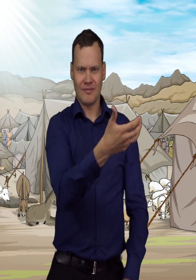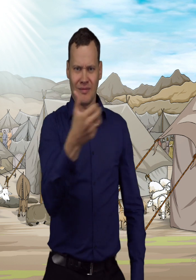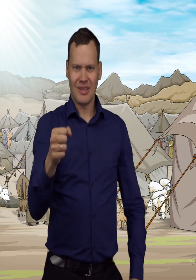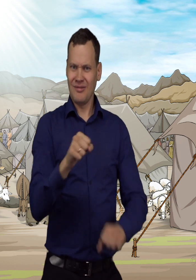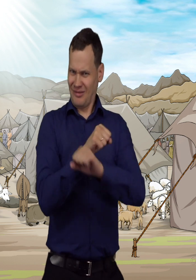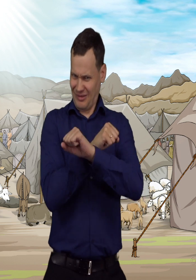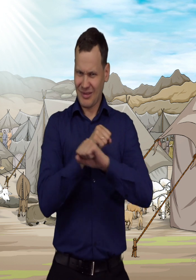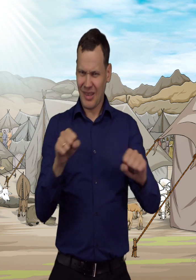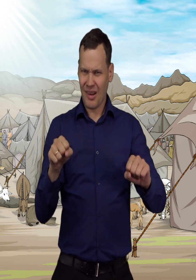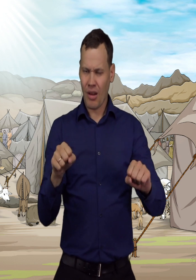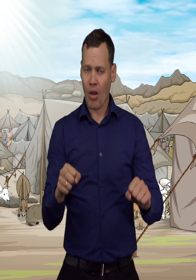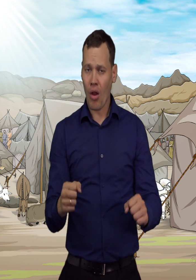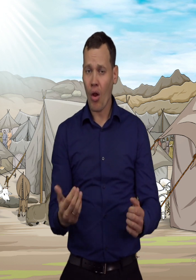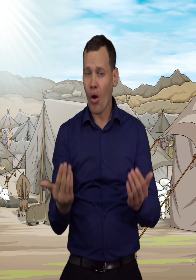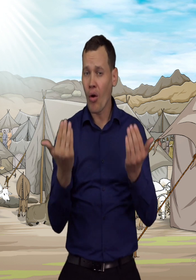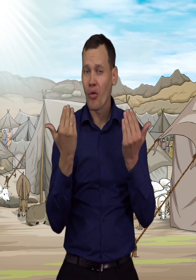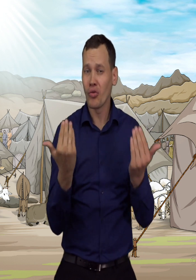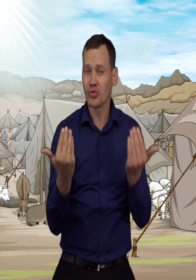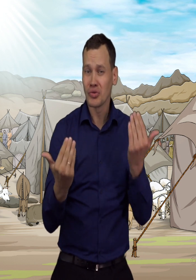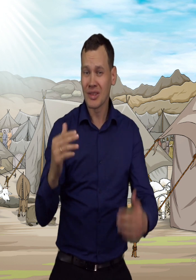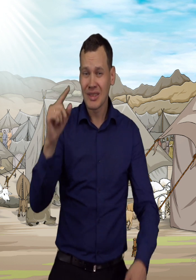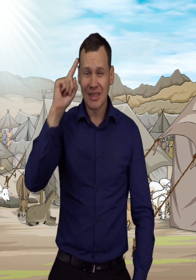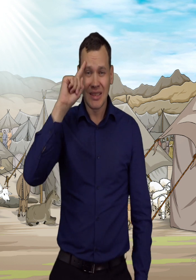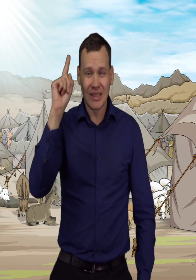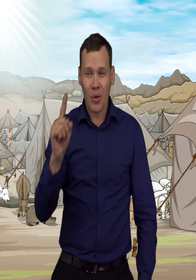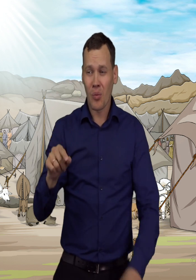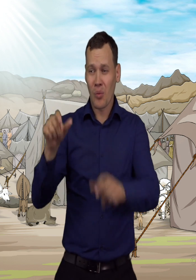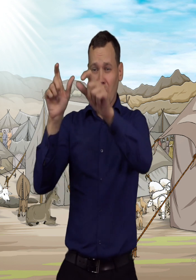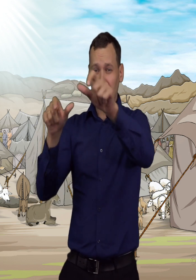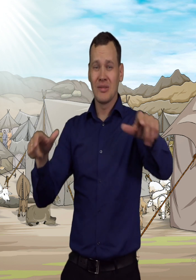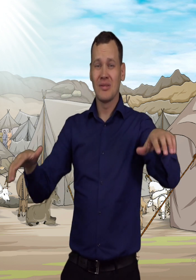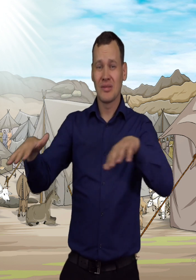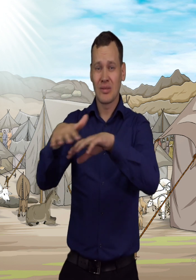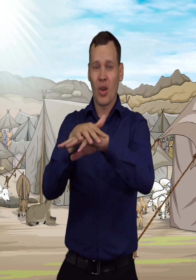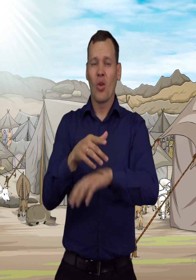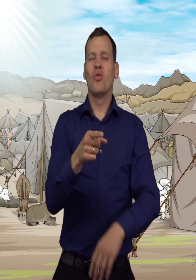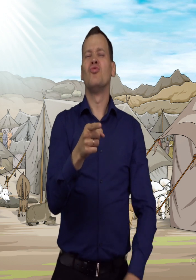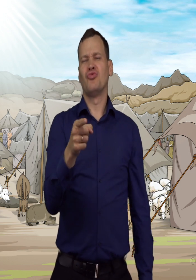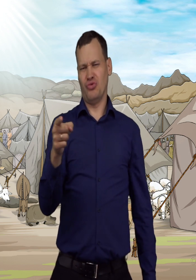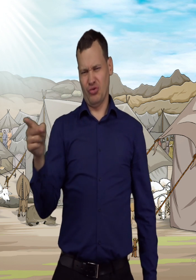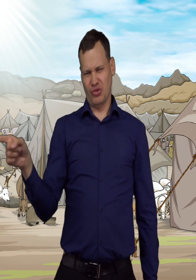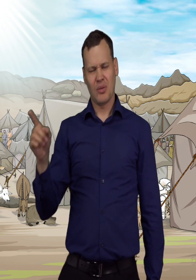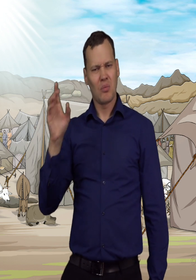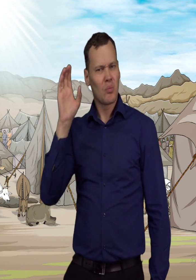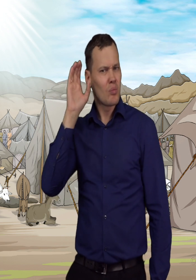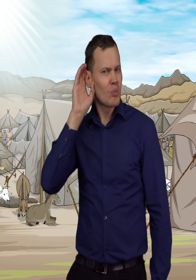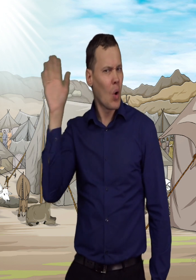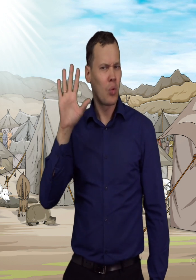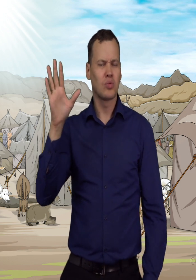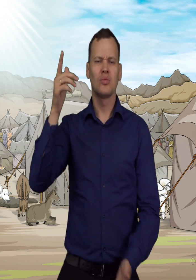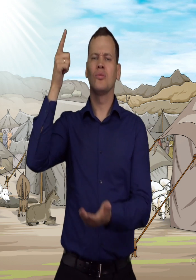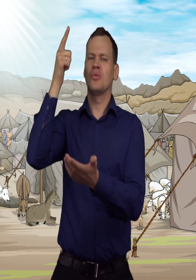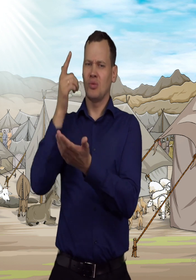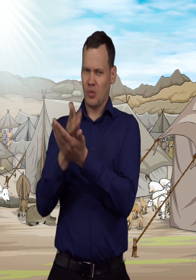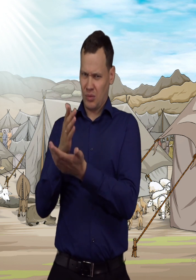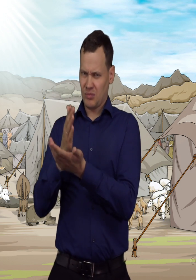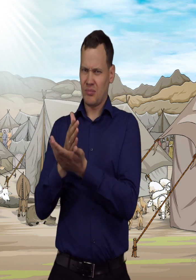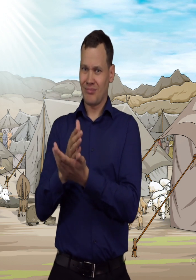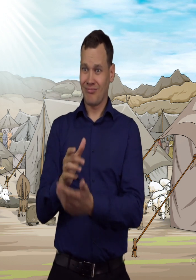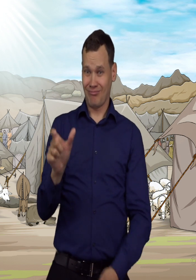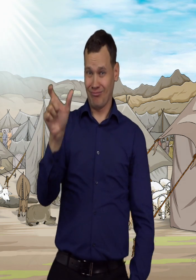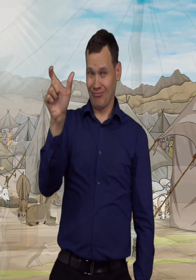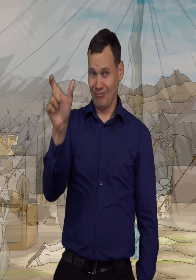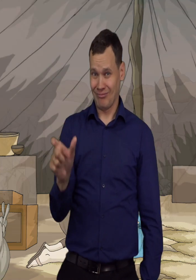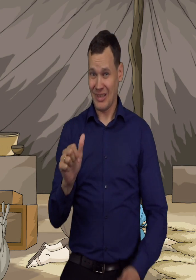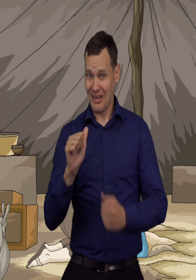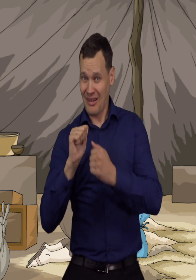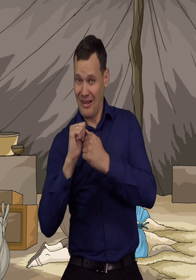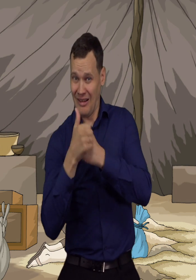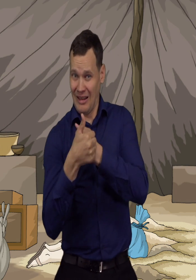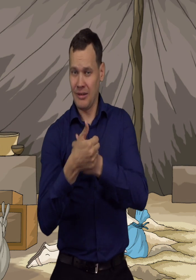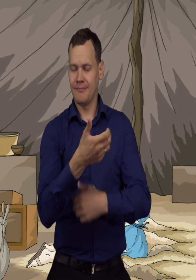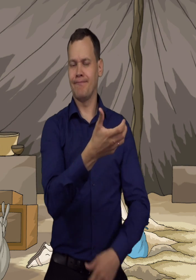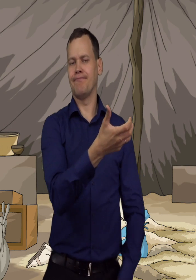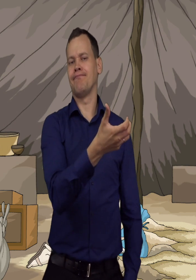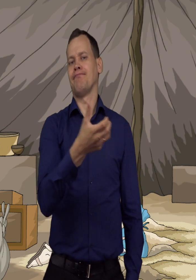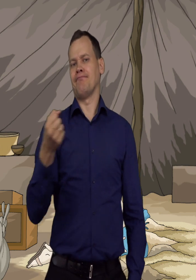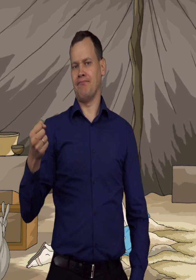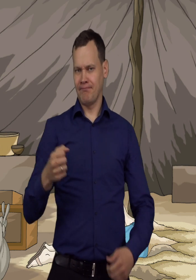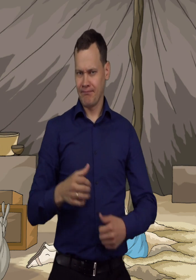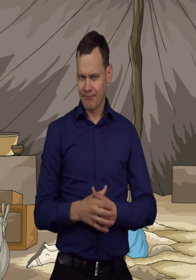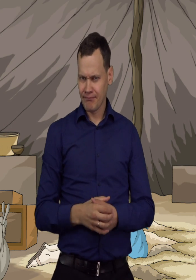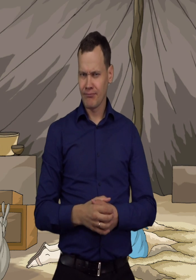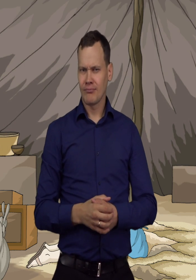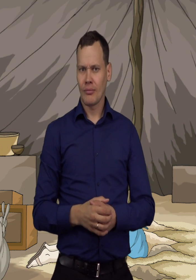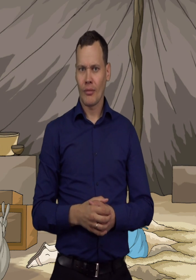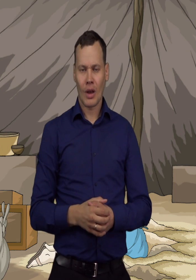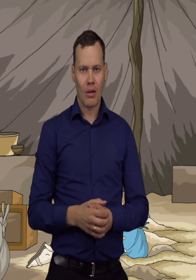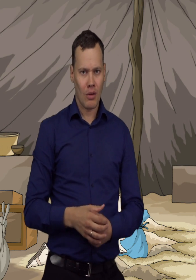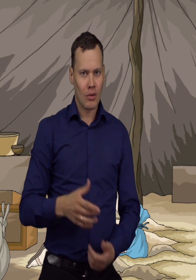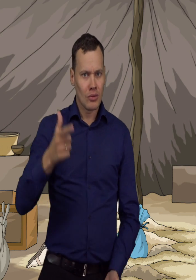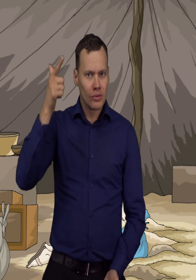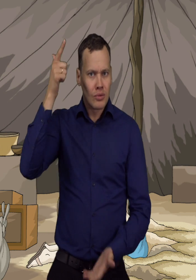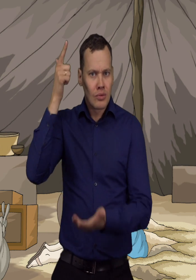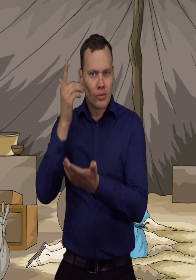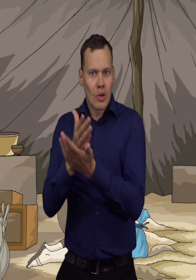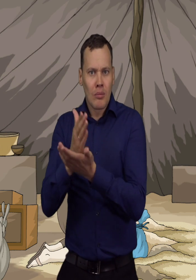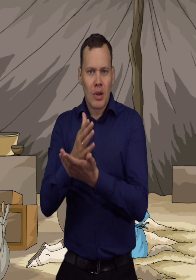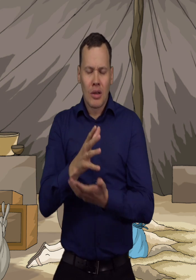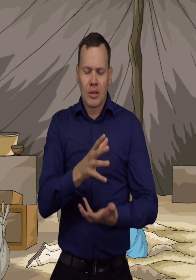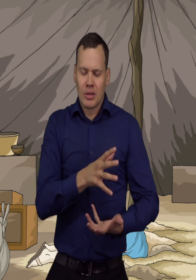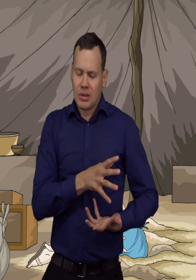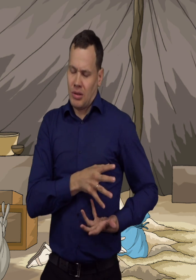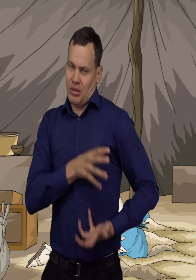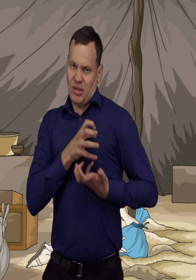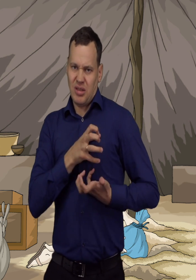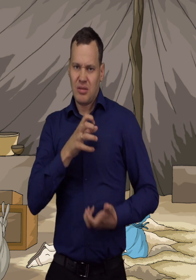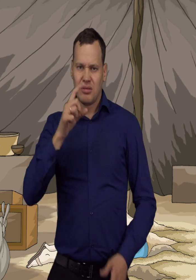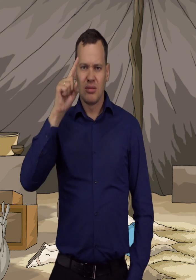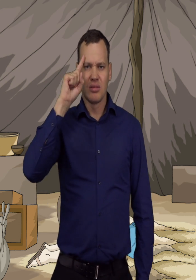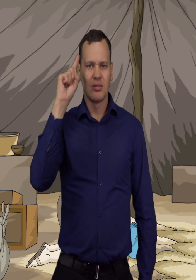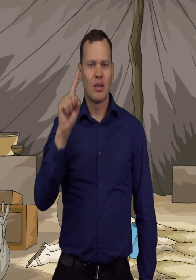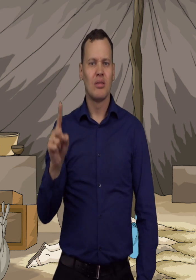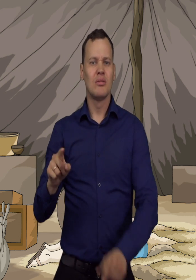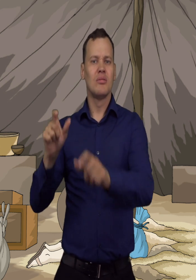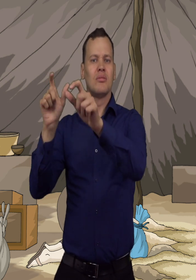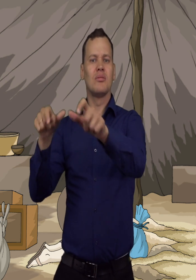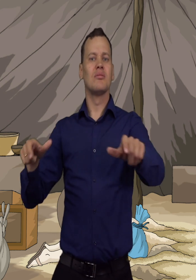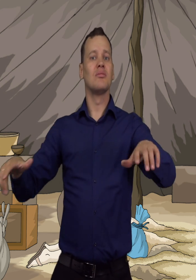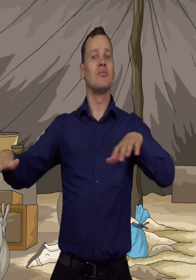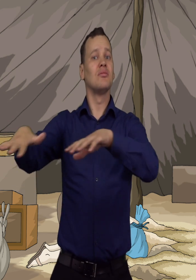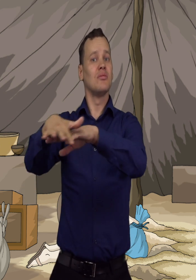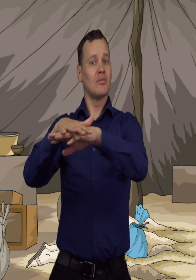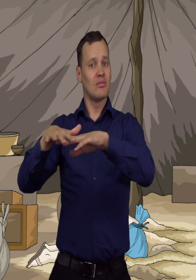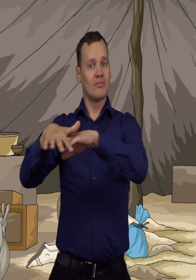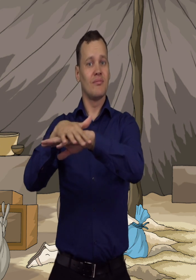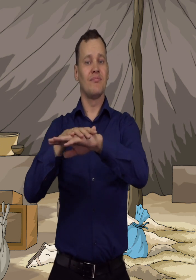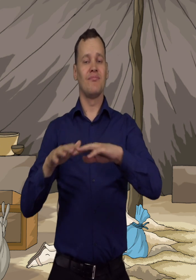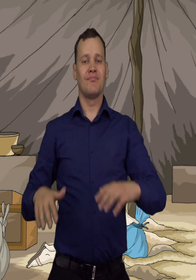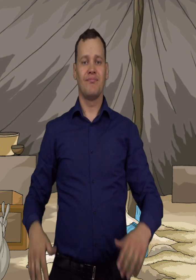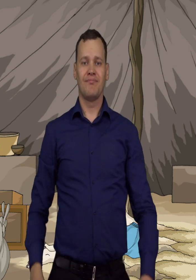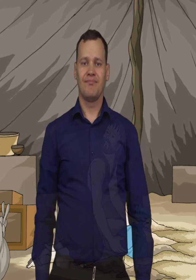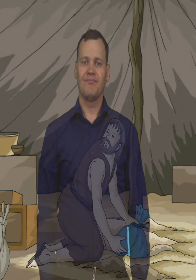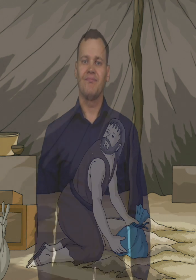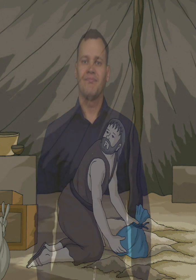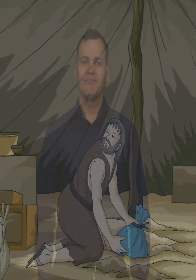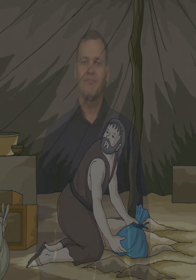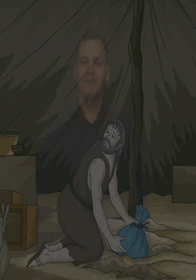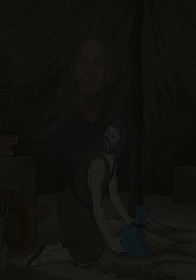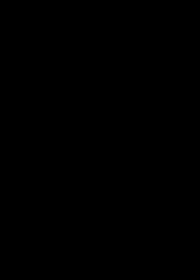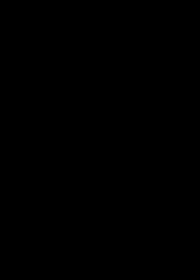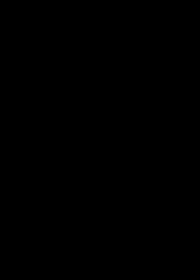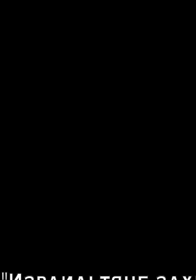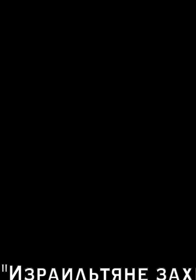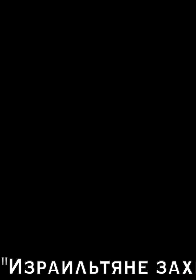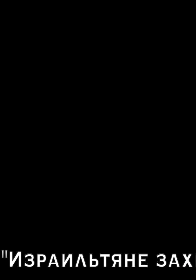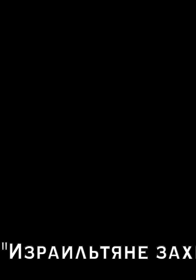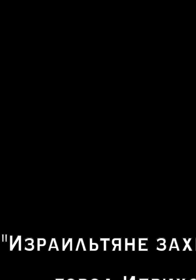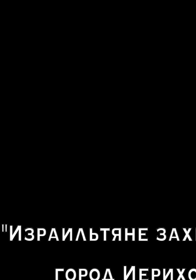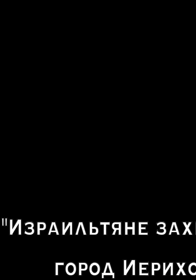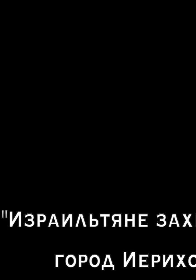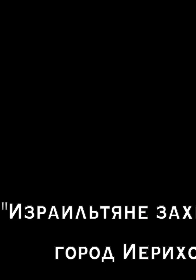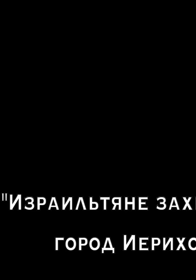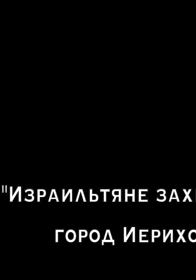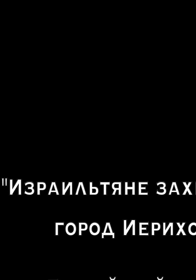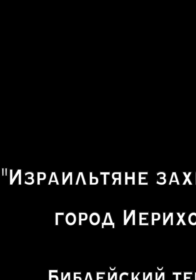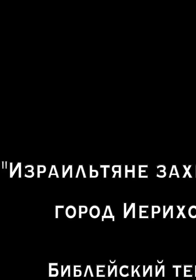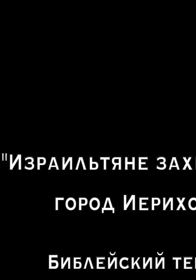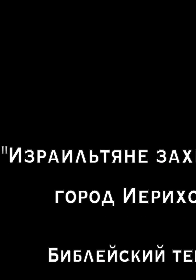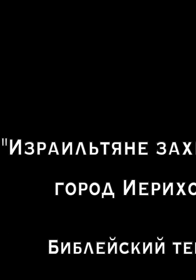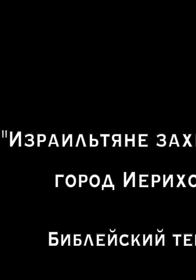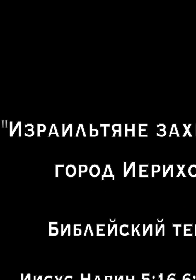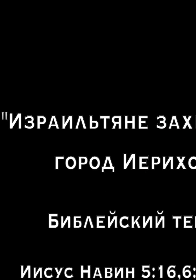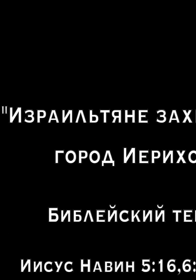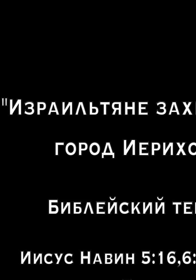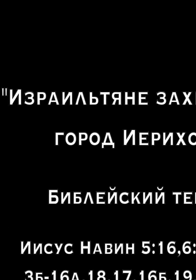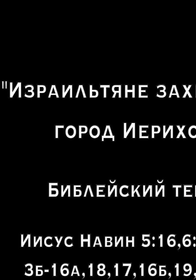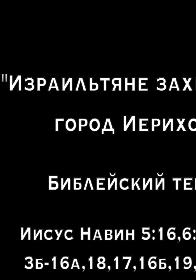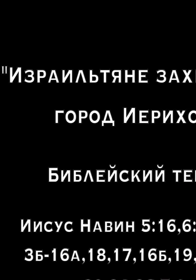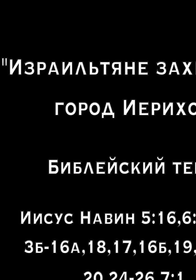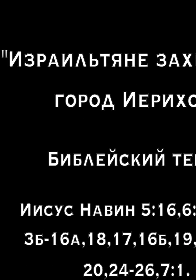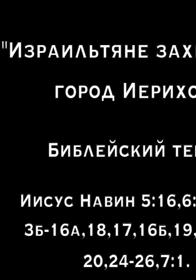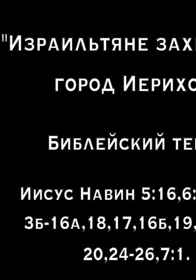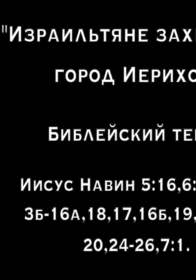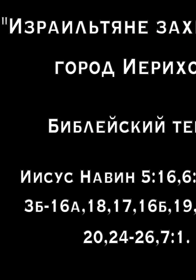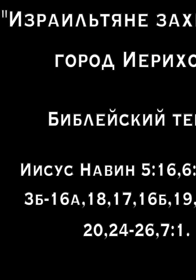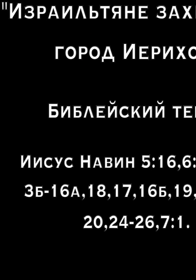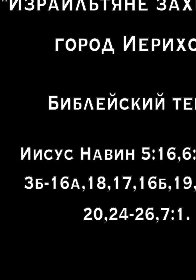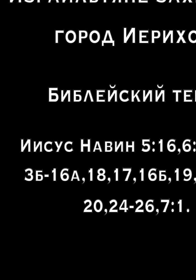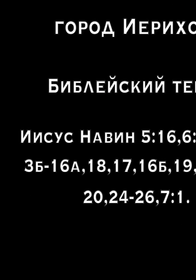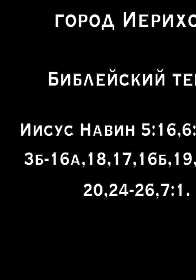So the anger of the LORD burned against the Israelites.